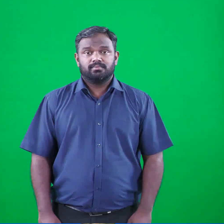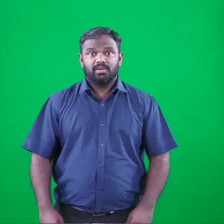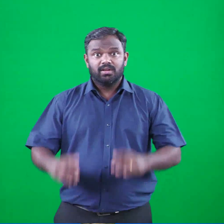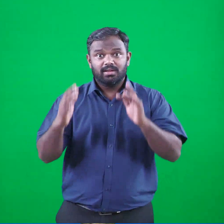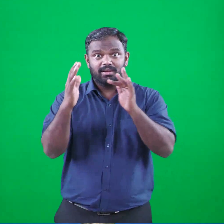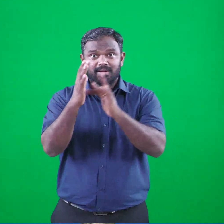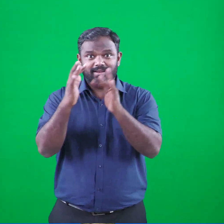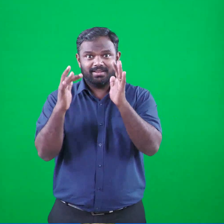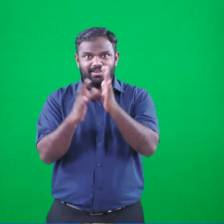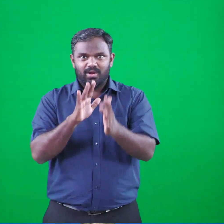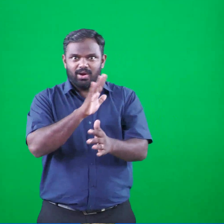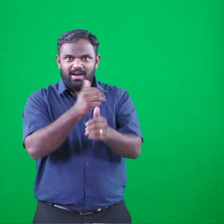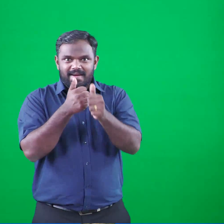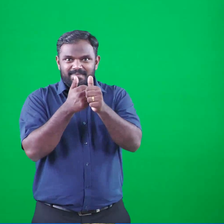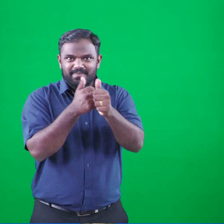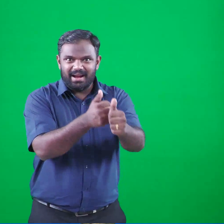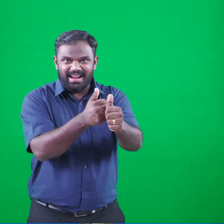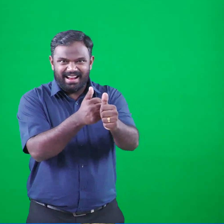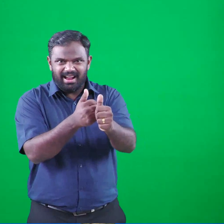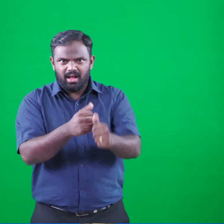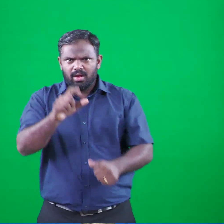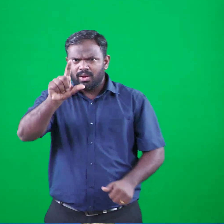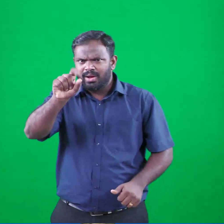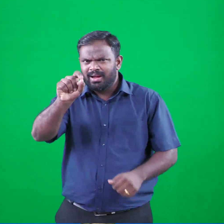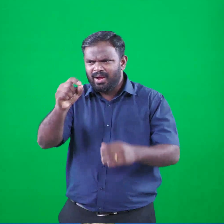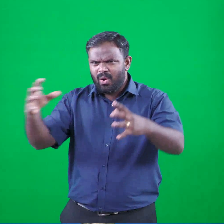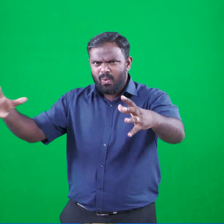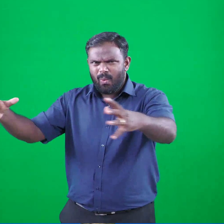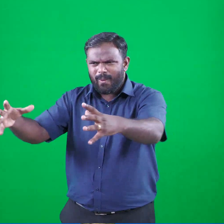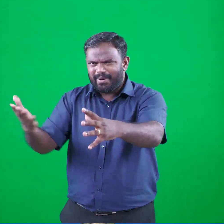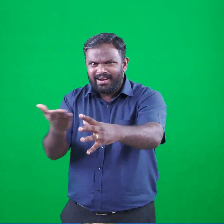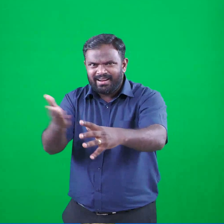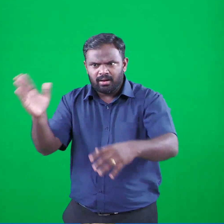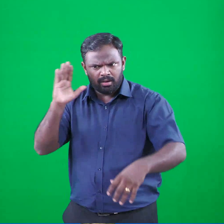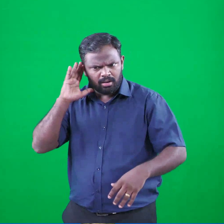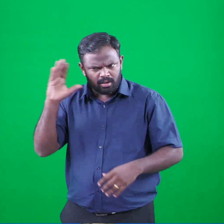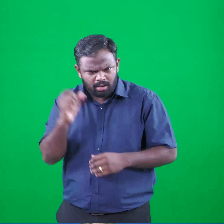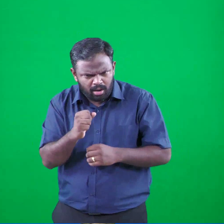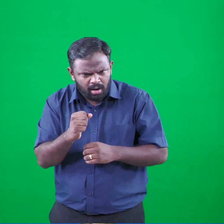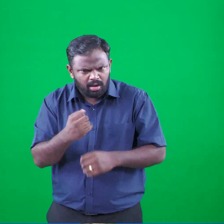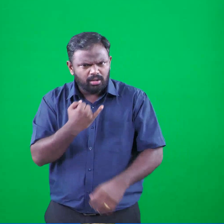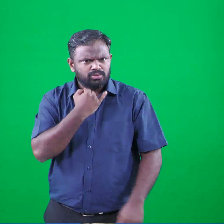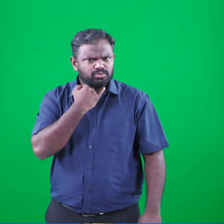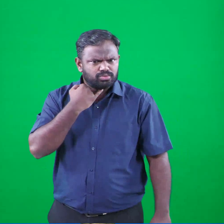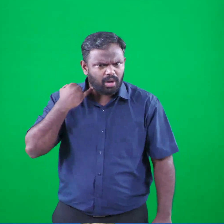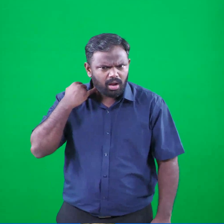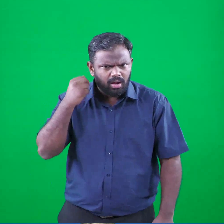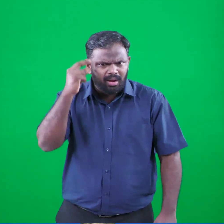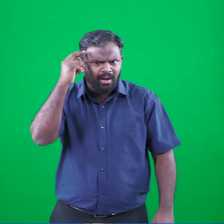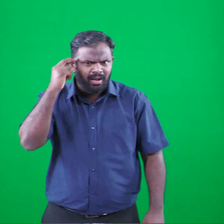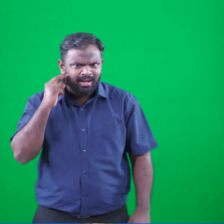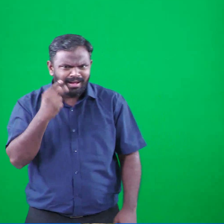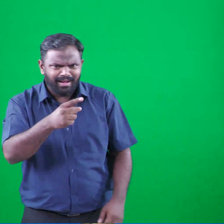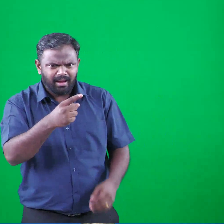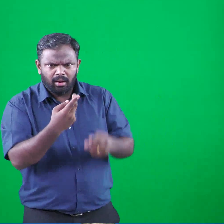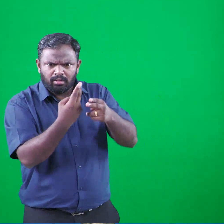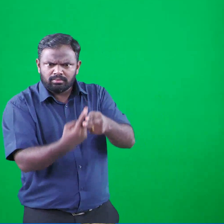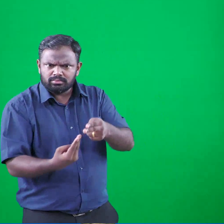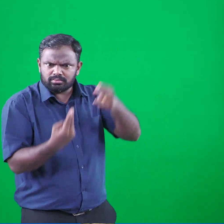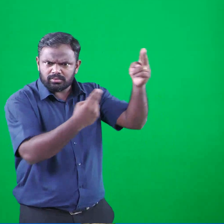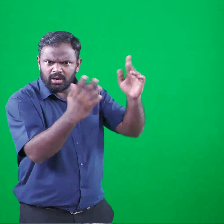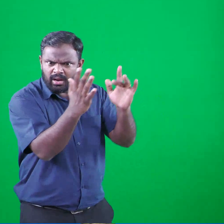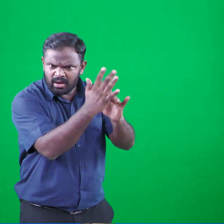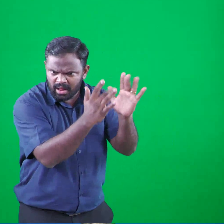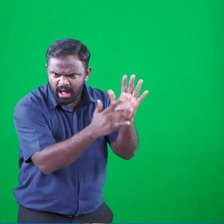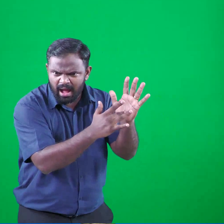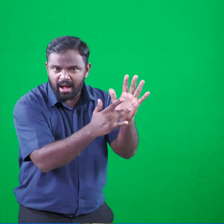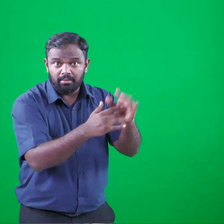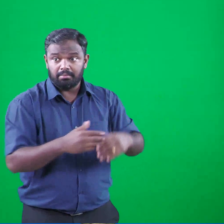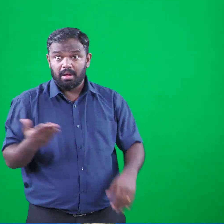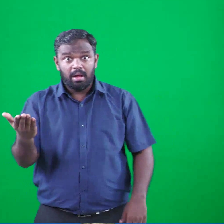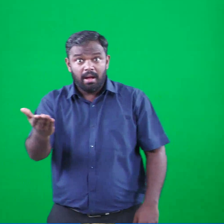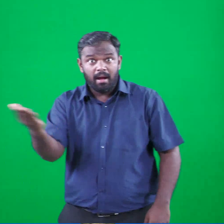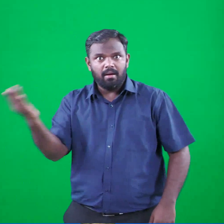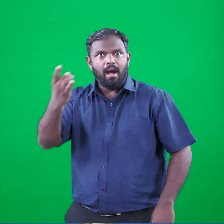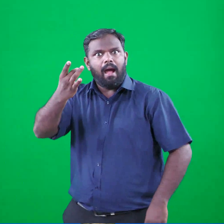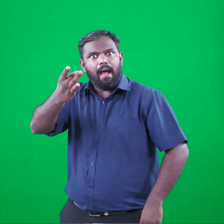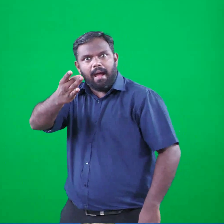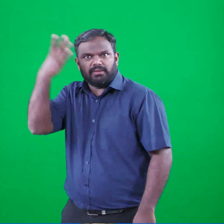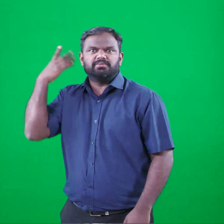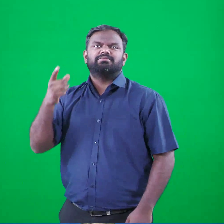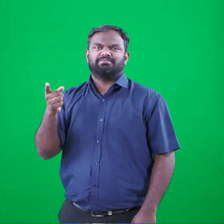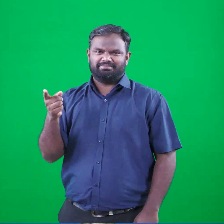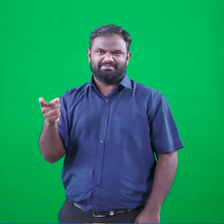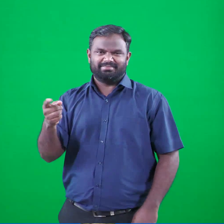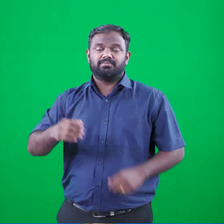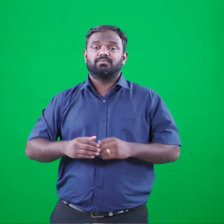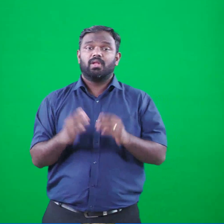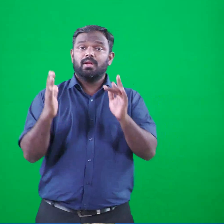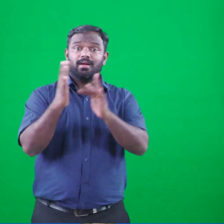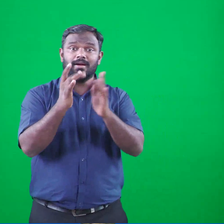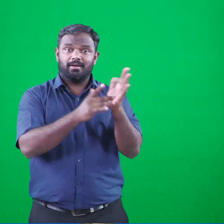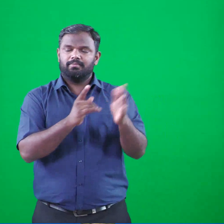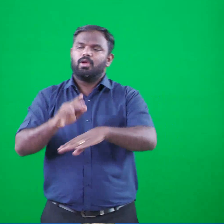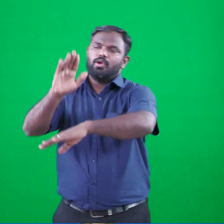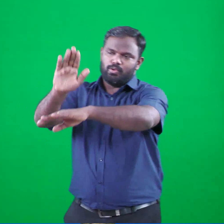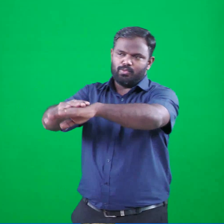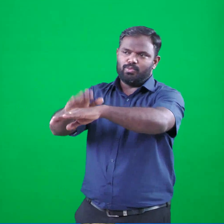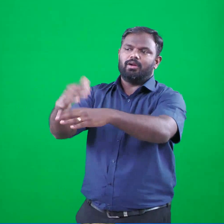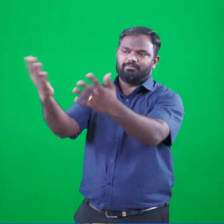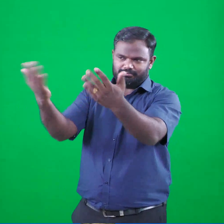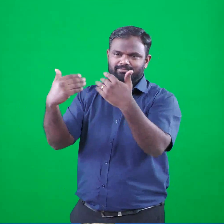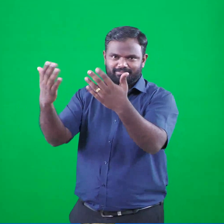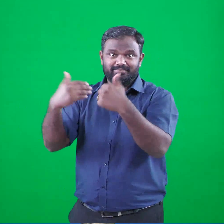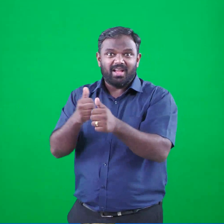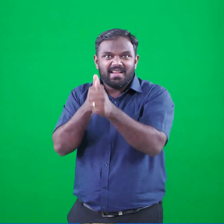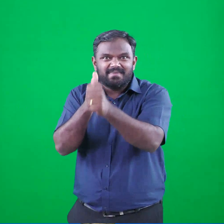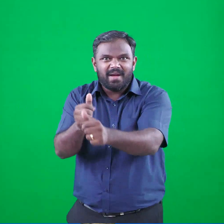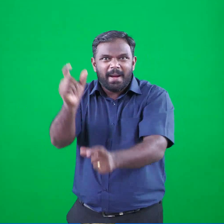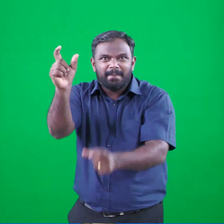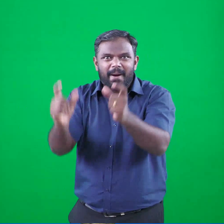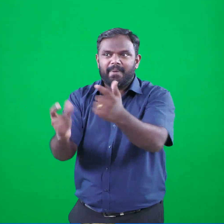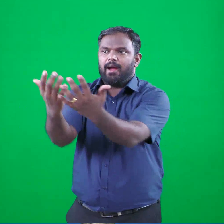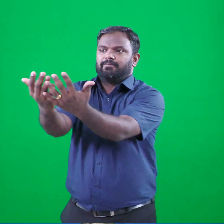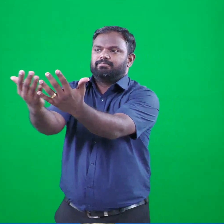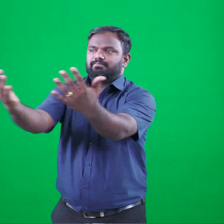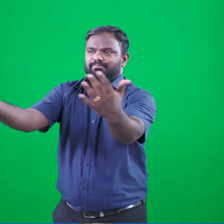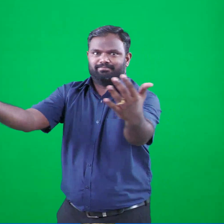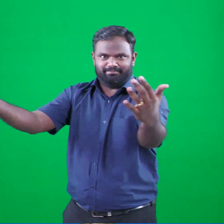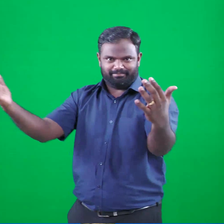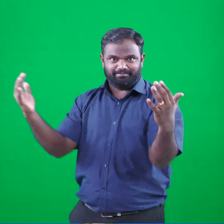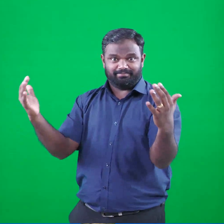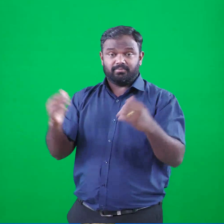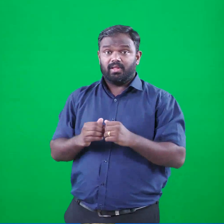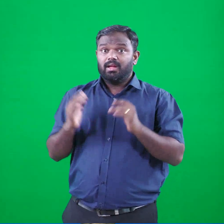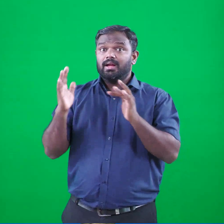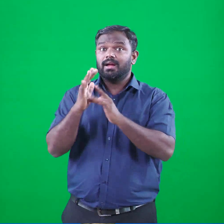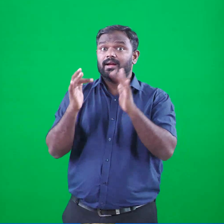When the ten heard about this, they became indignant with James and John.